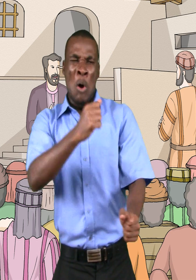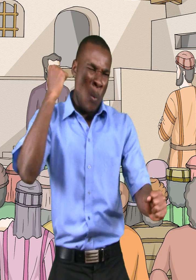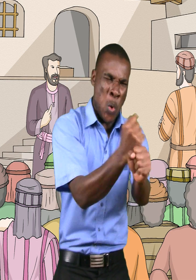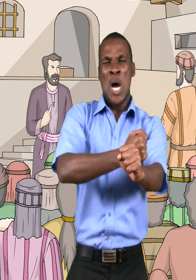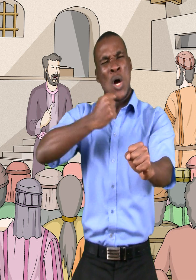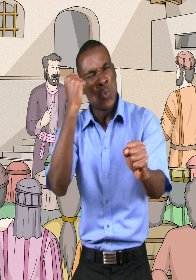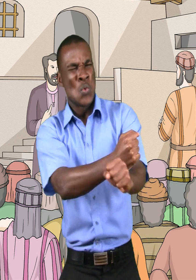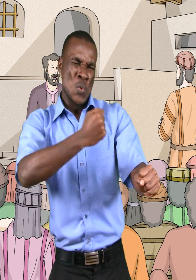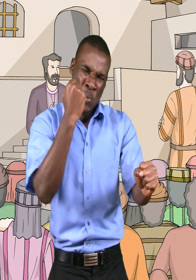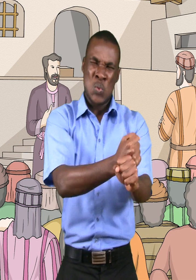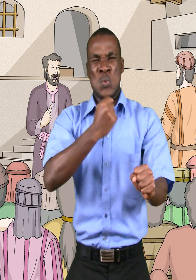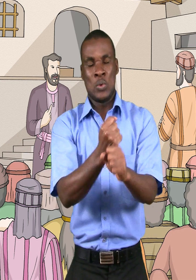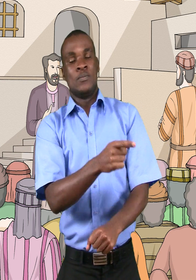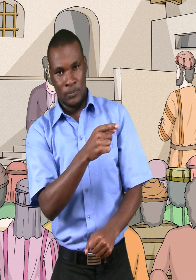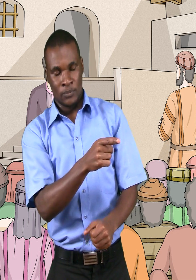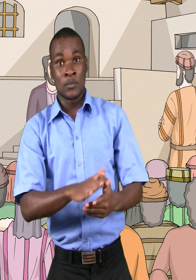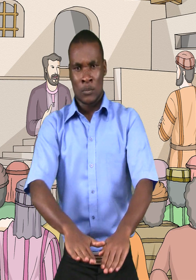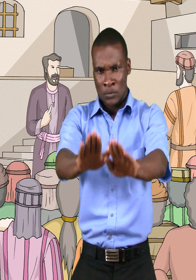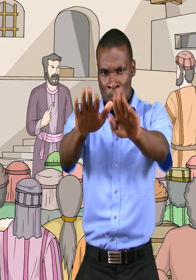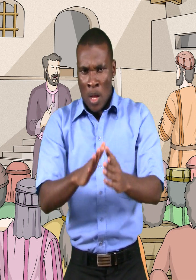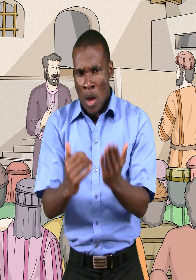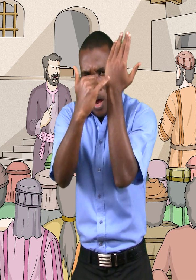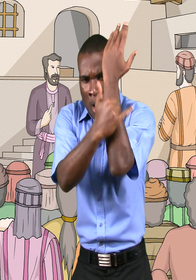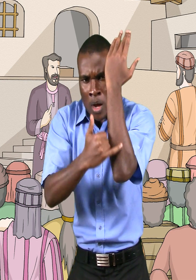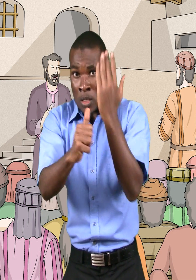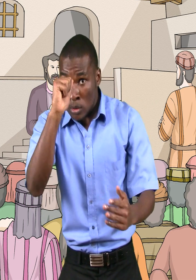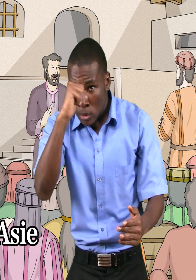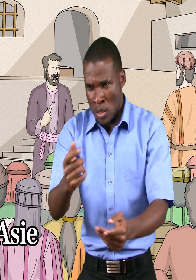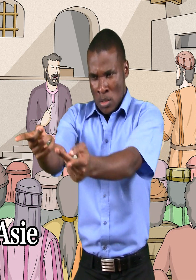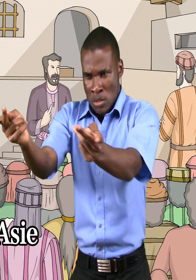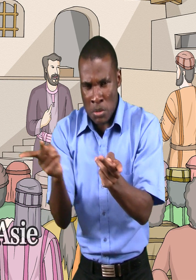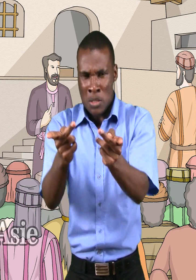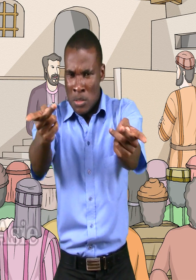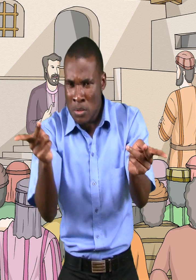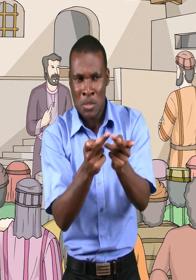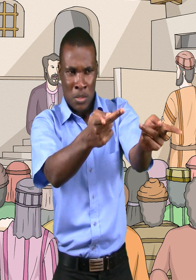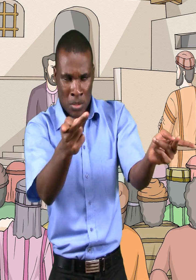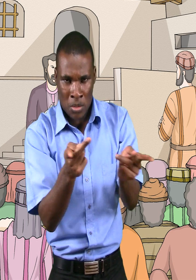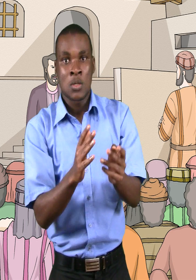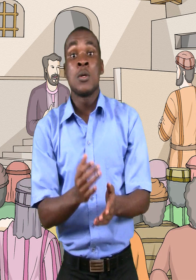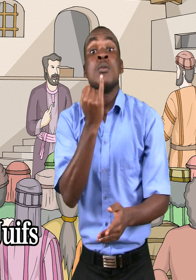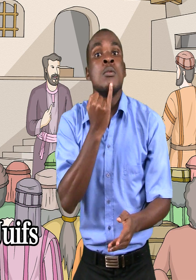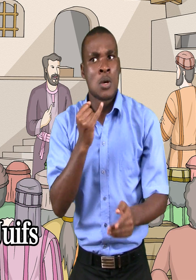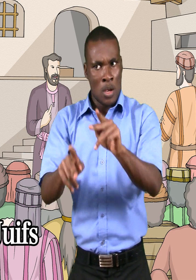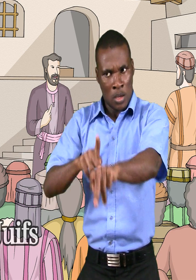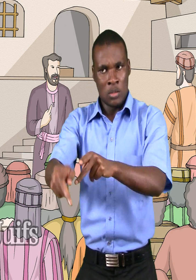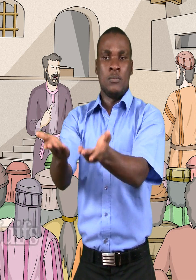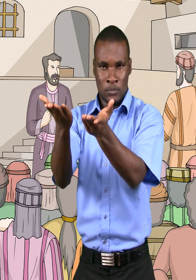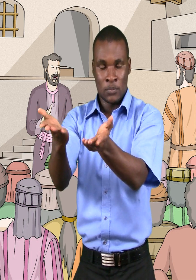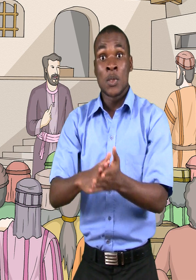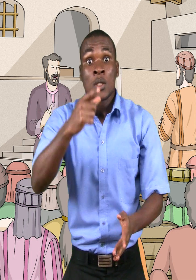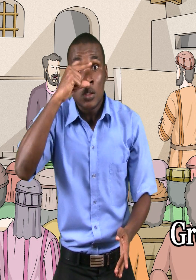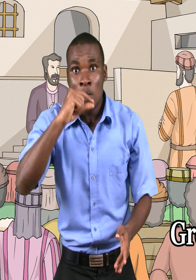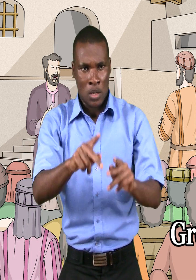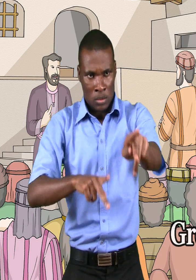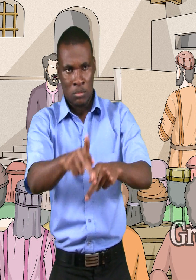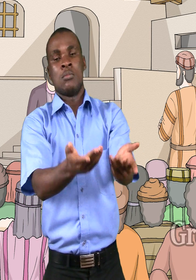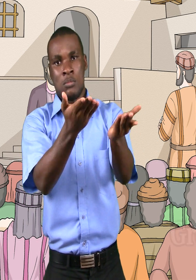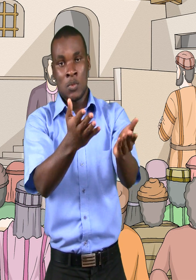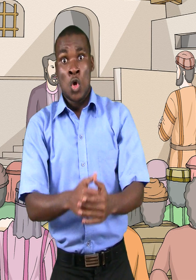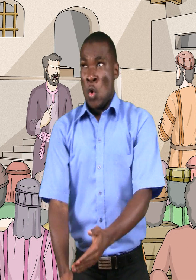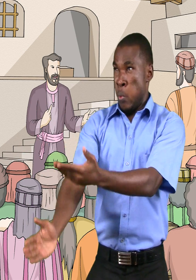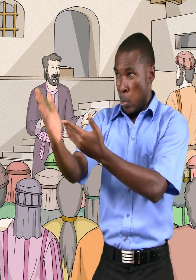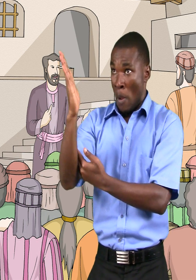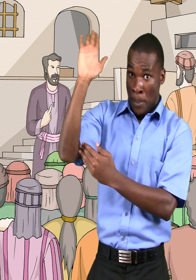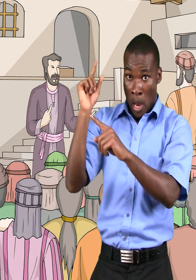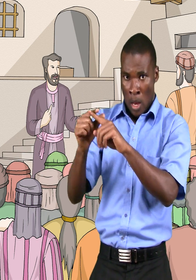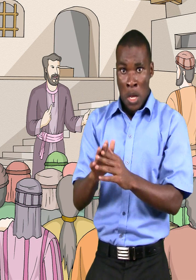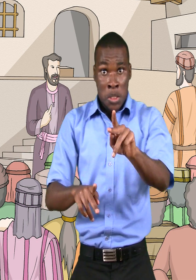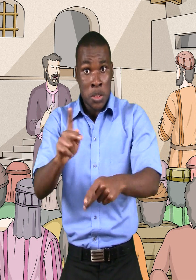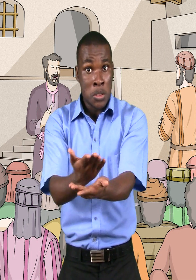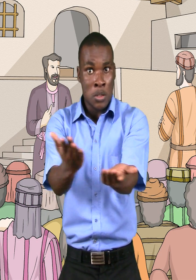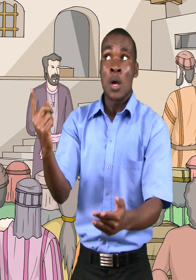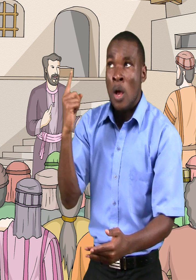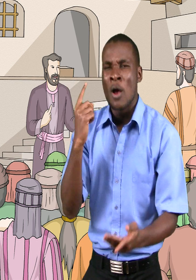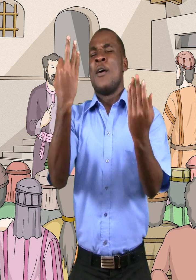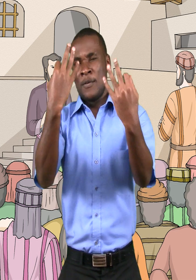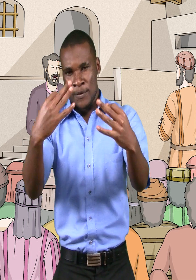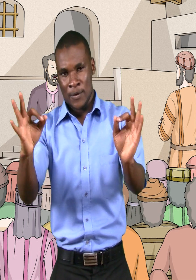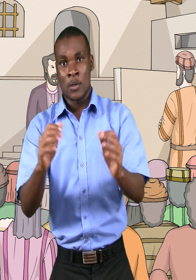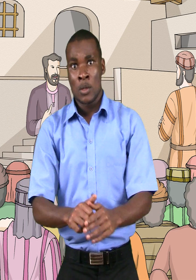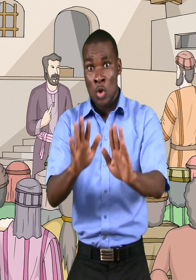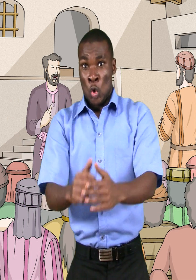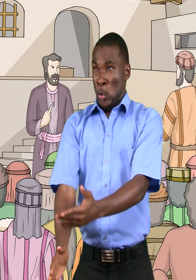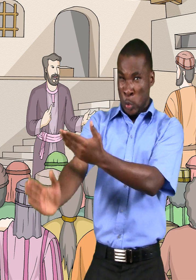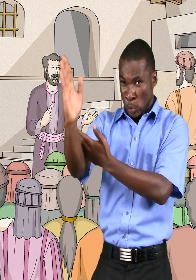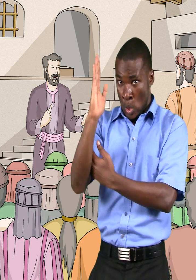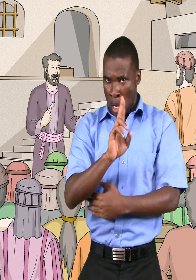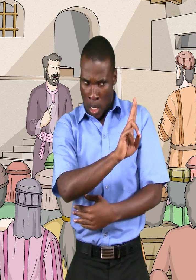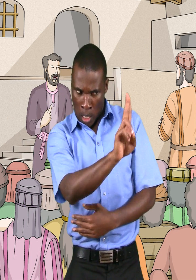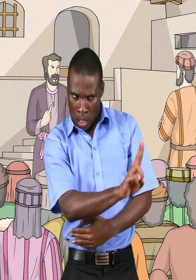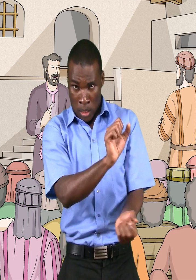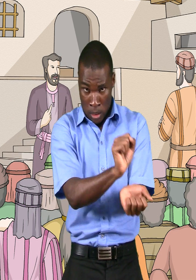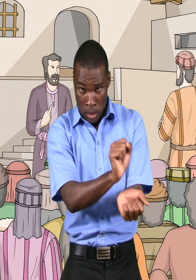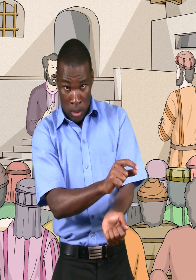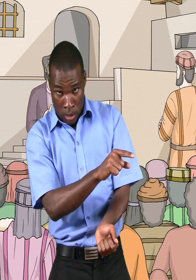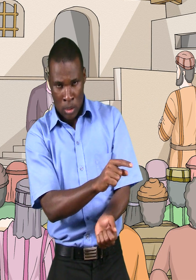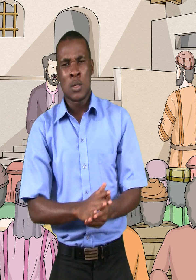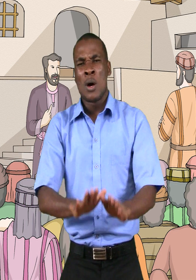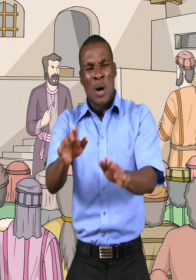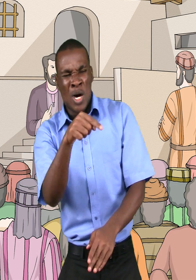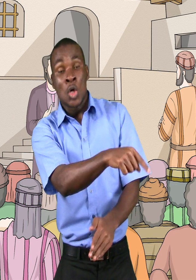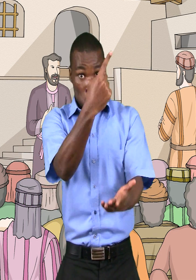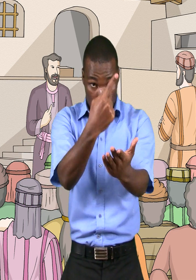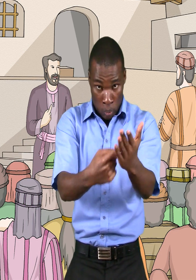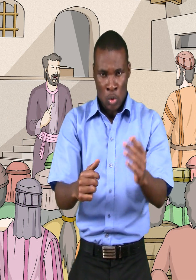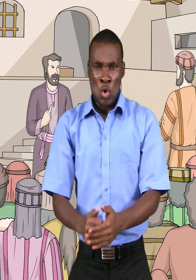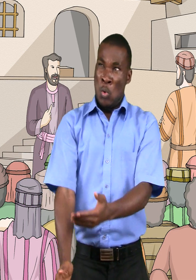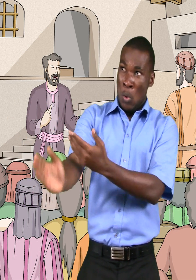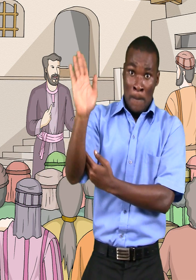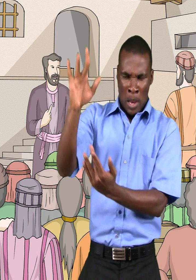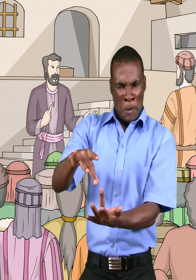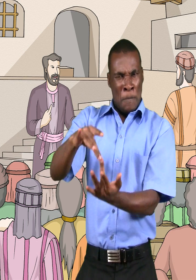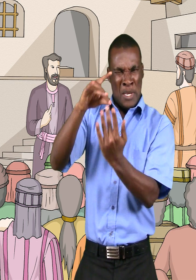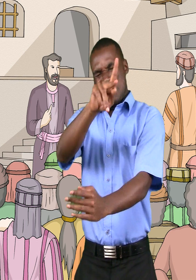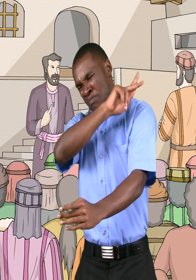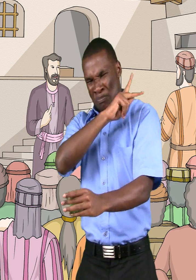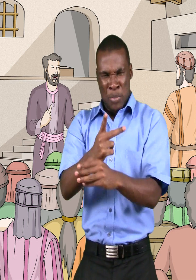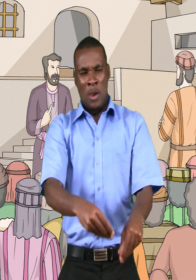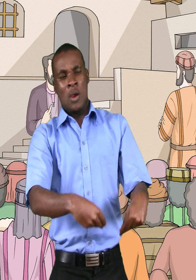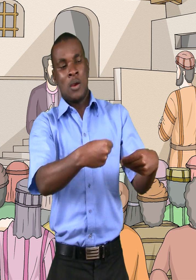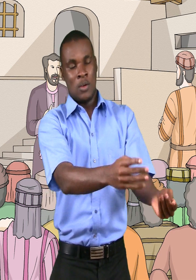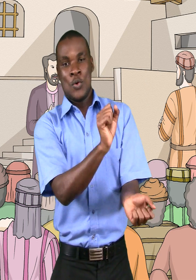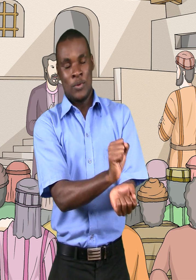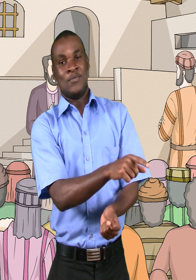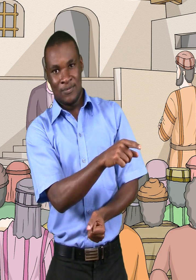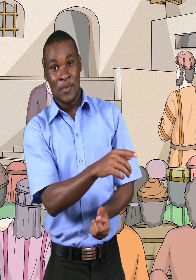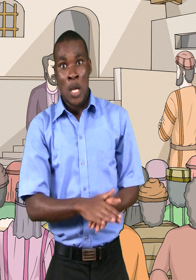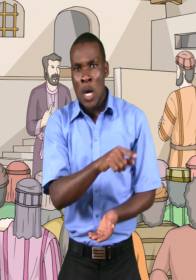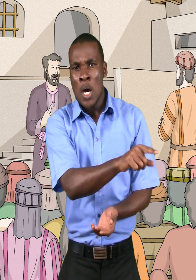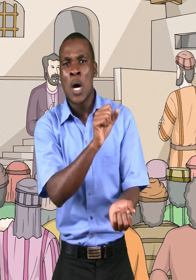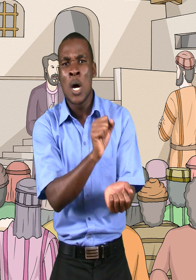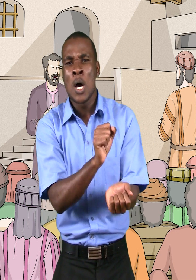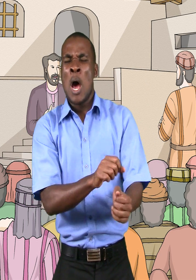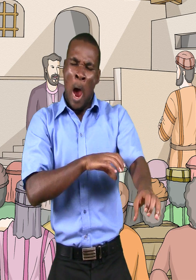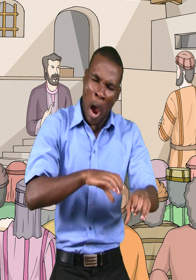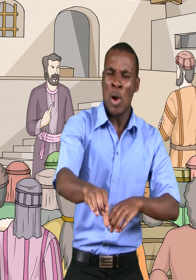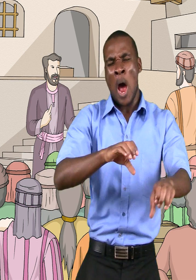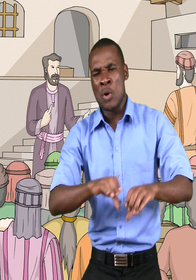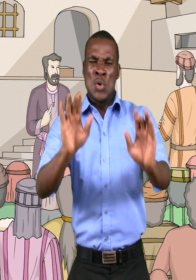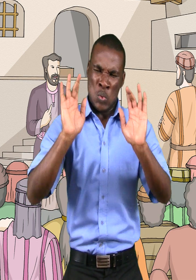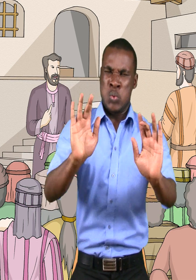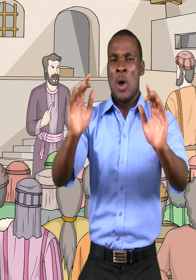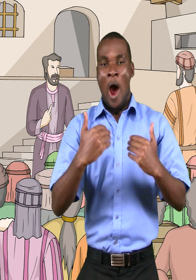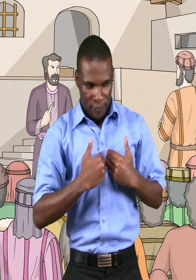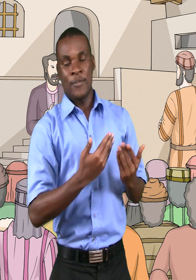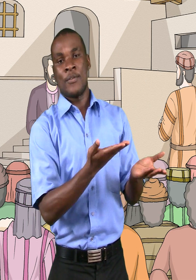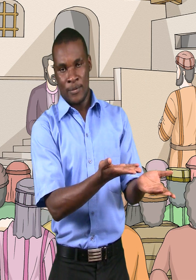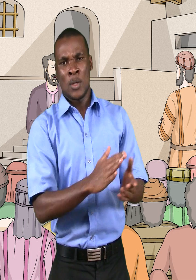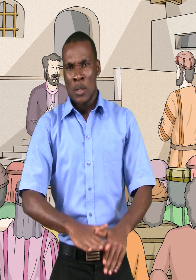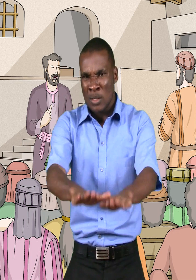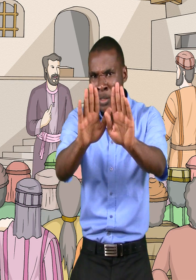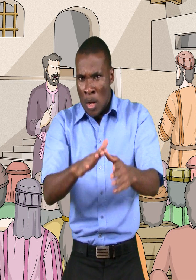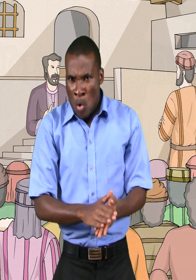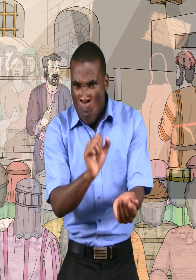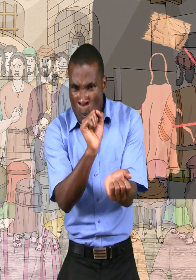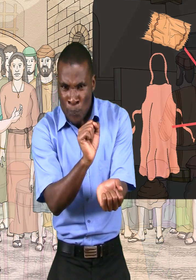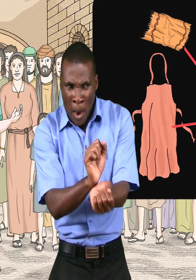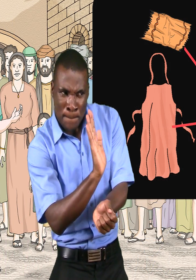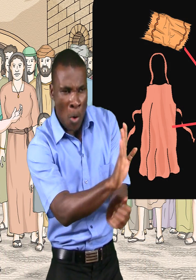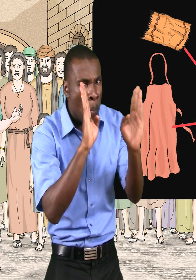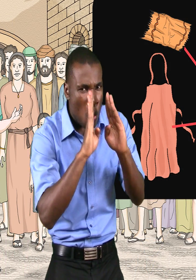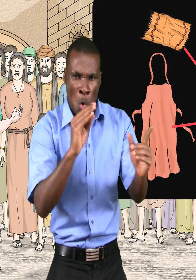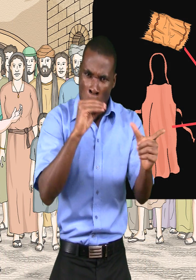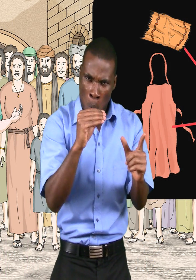This continued for two years, so that everyone who lived in the province of Asia, Jews and Greeks alike, heard the word of the Lord.